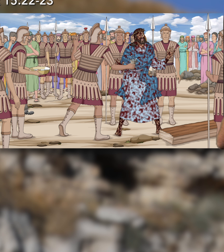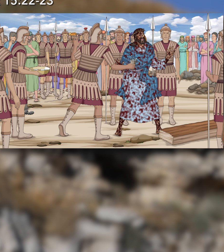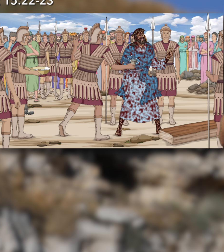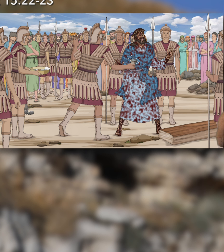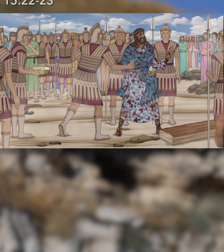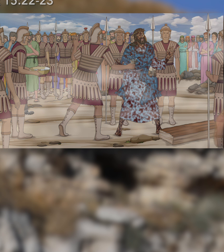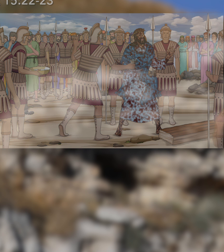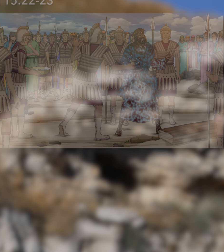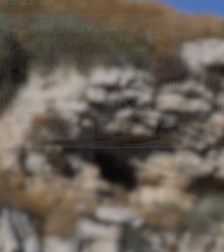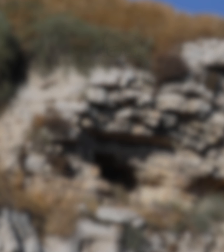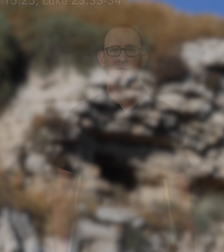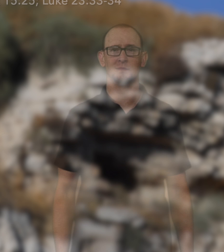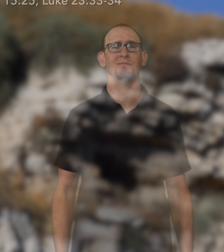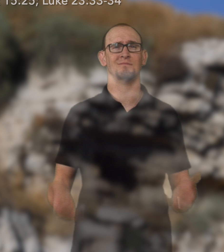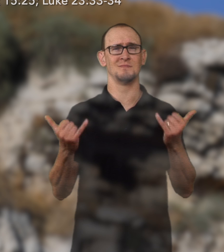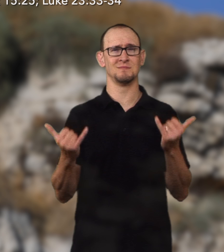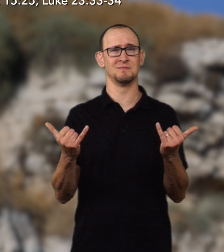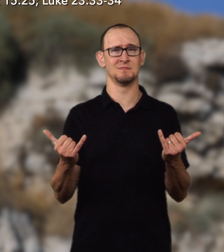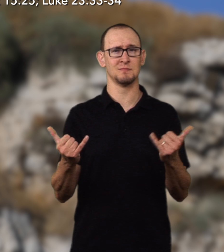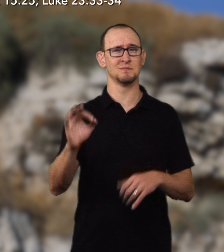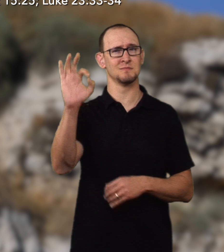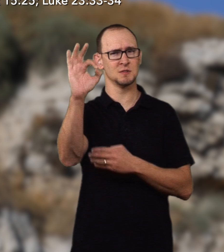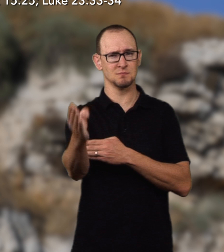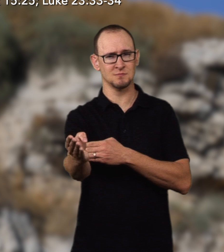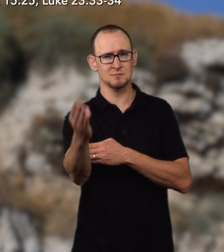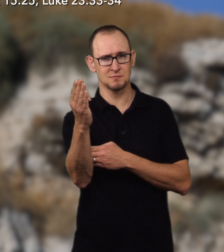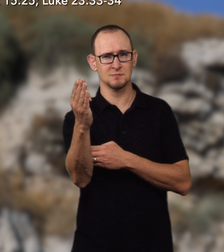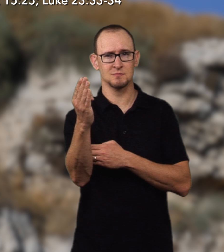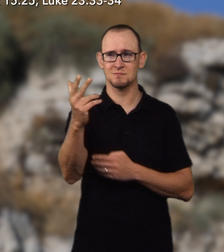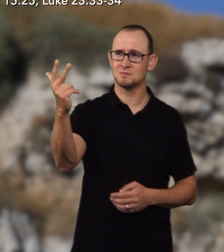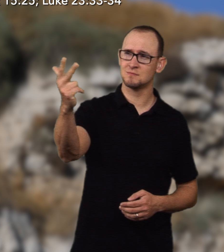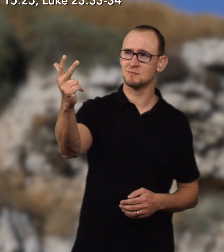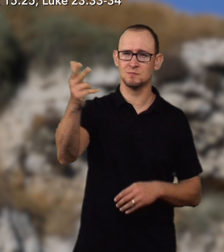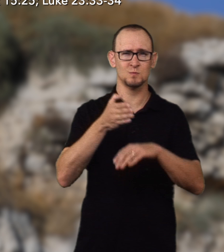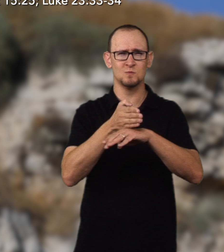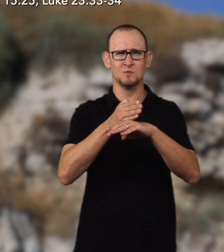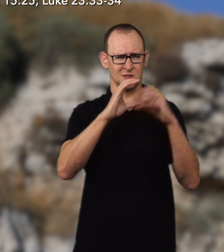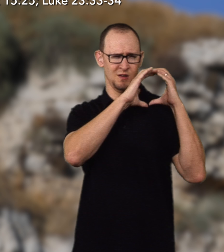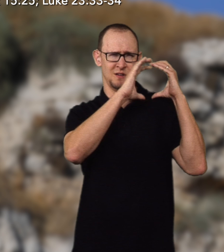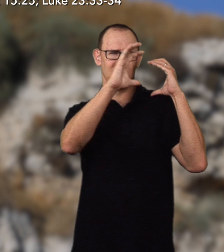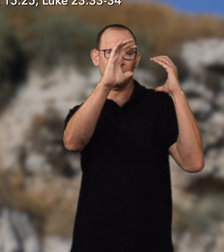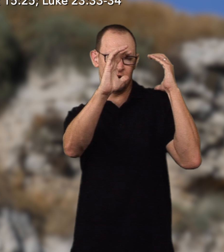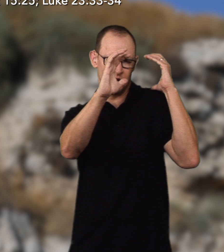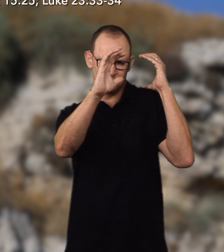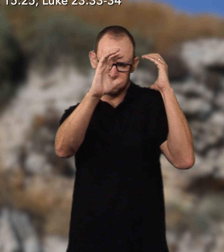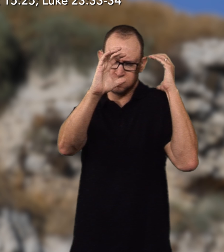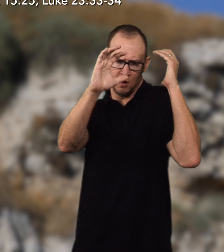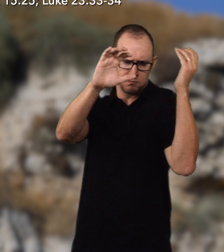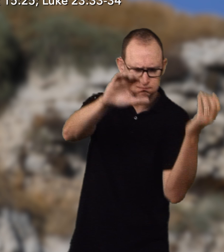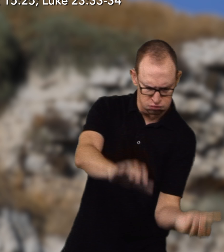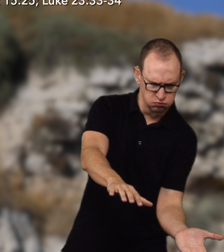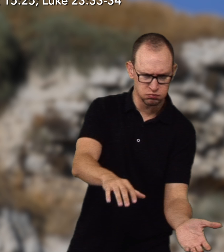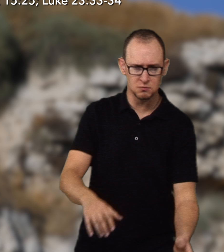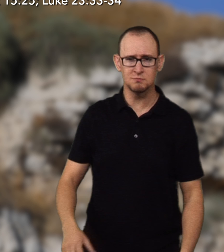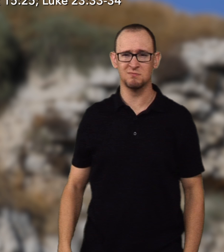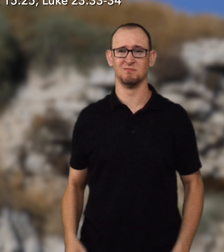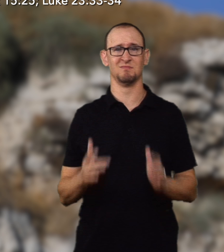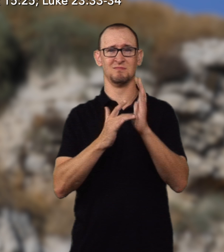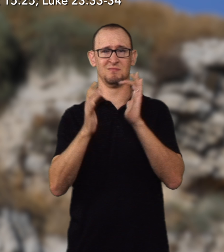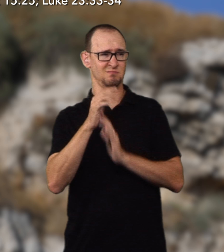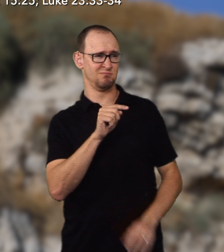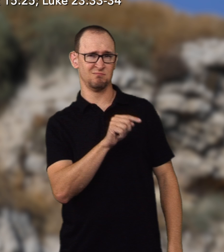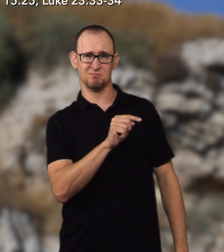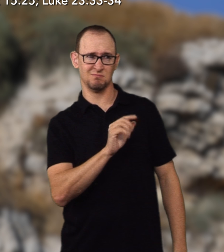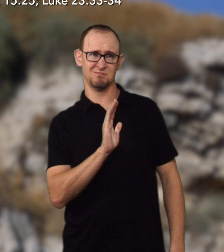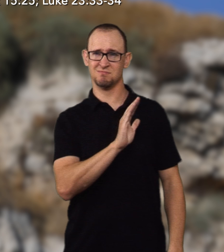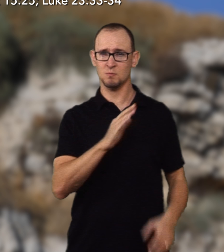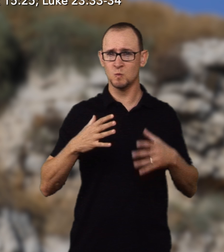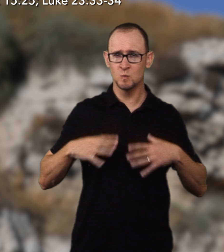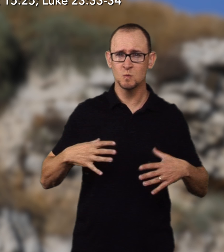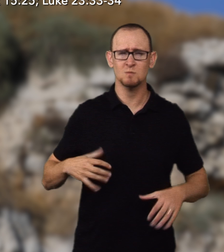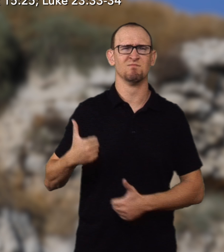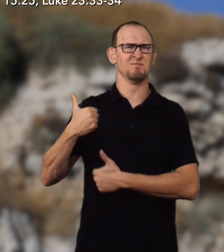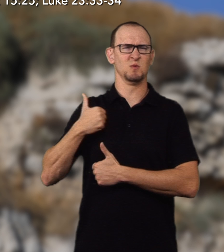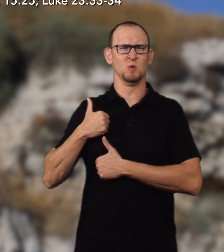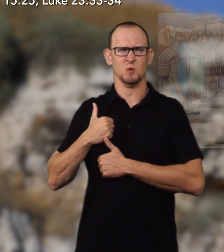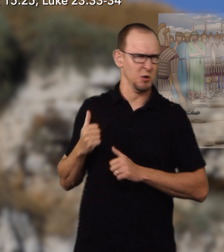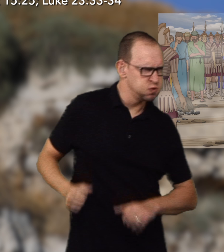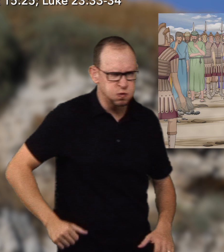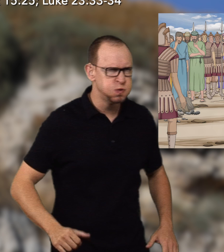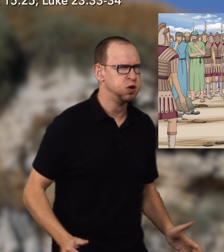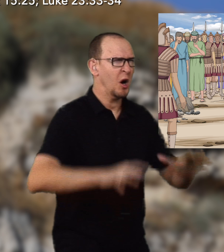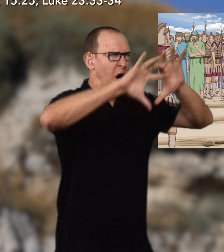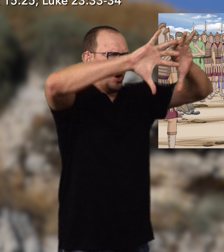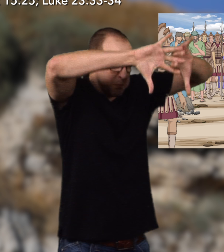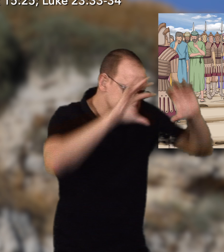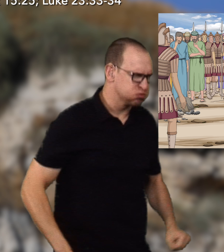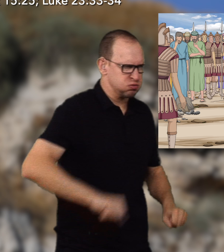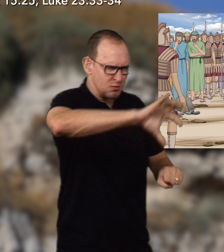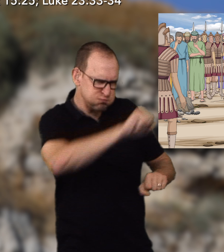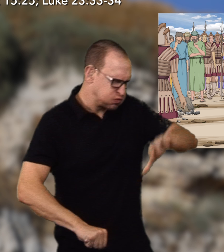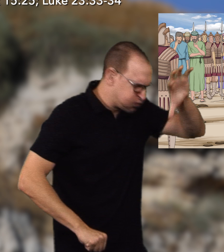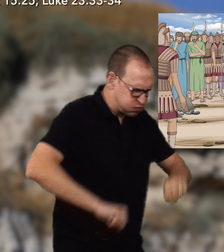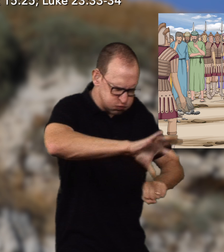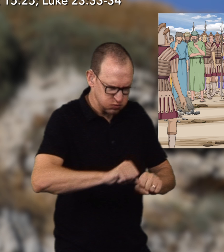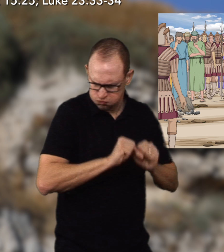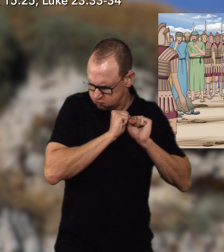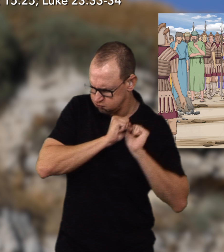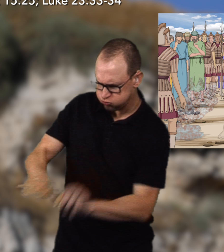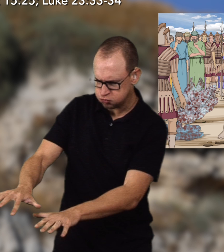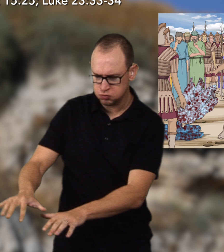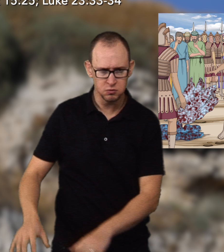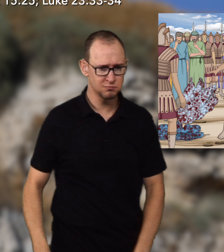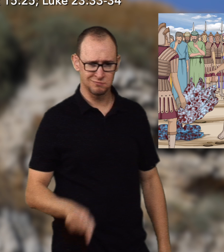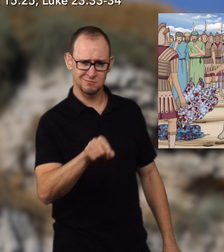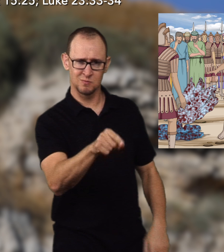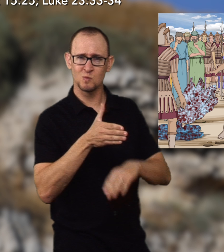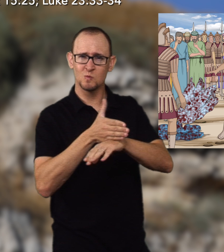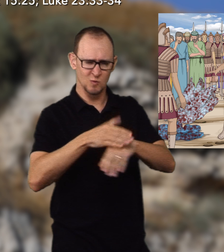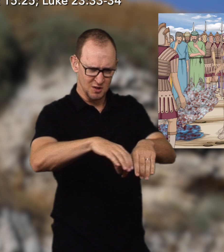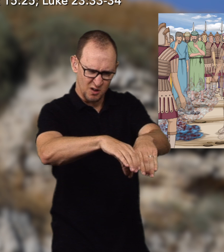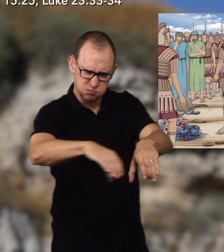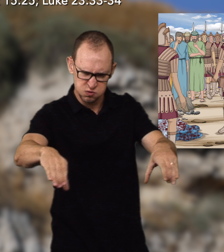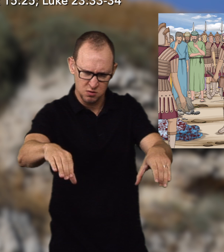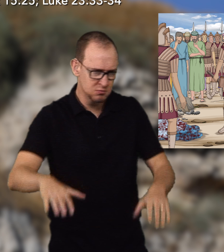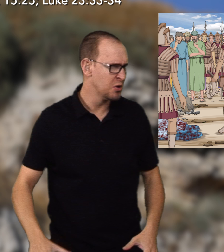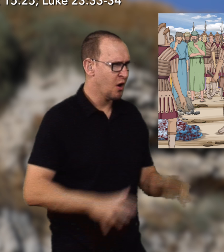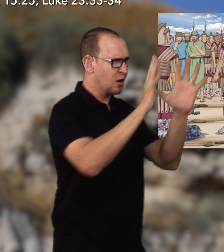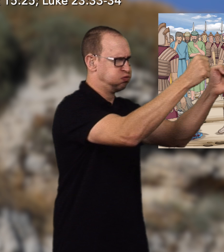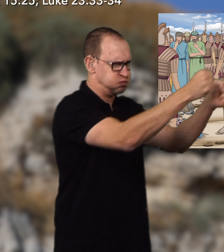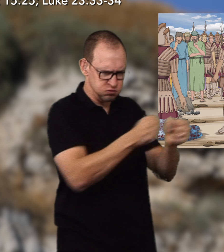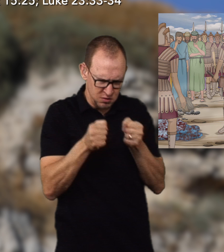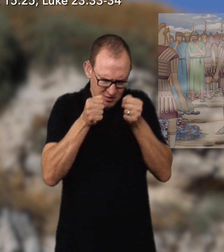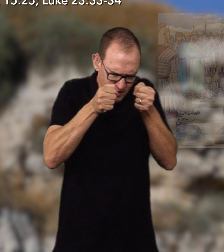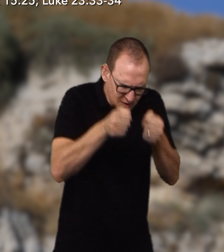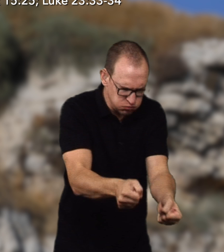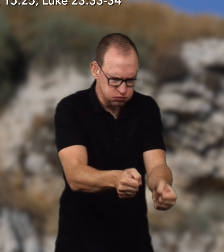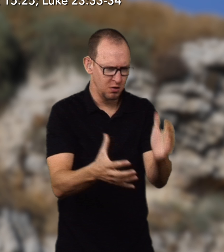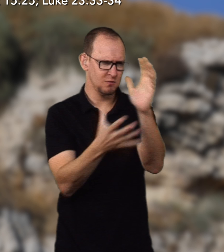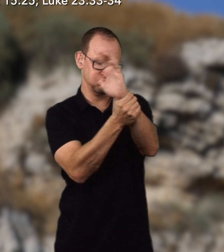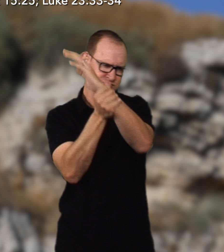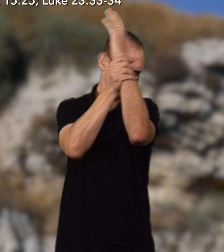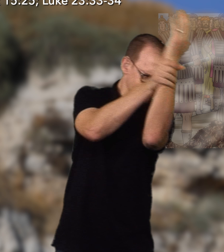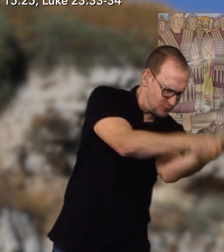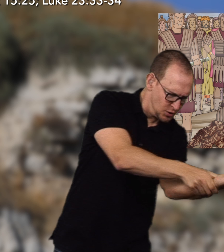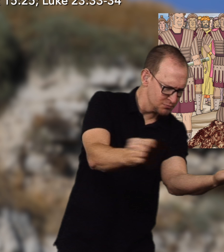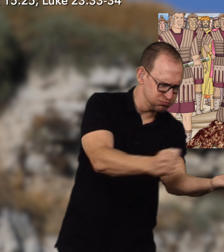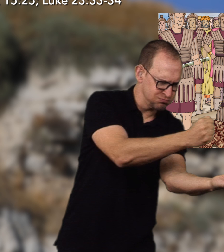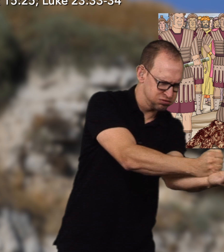It was the third hour when they crucified Him.